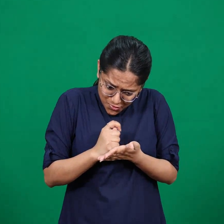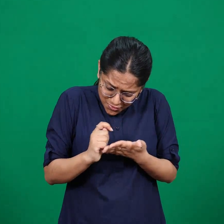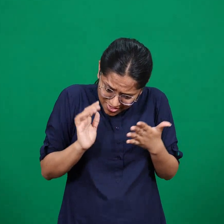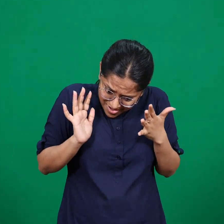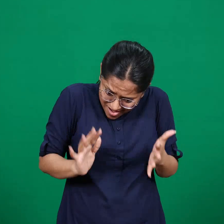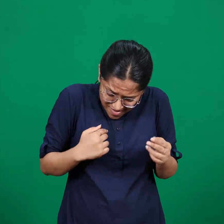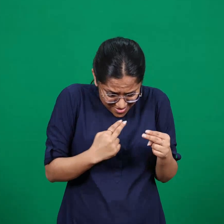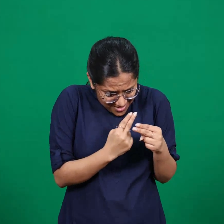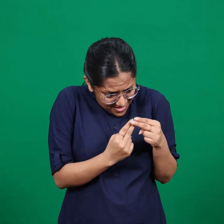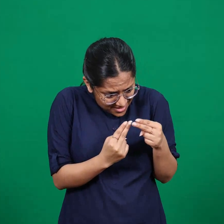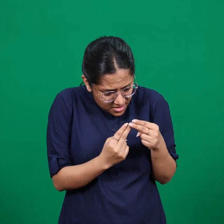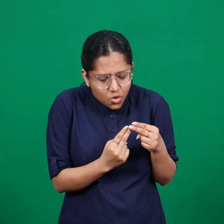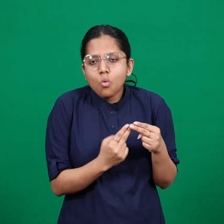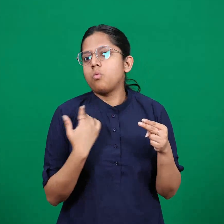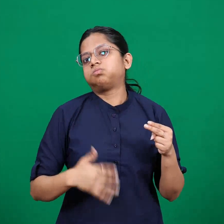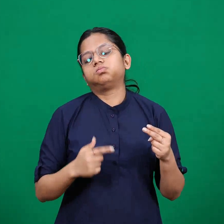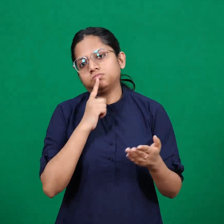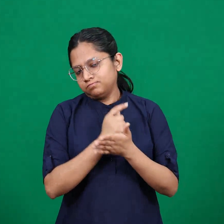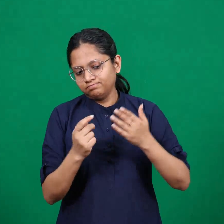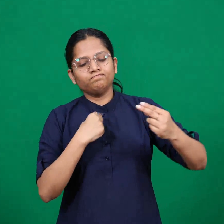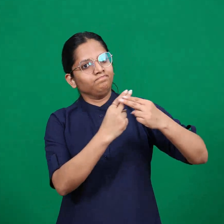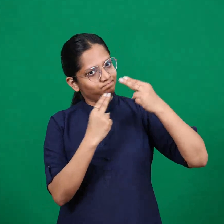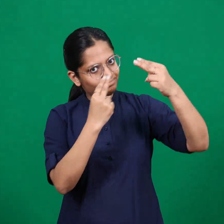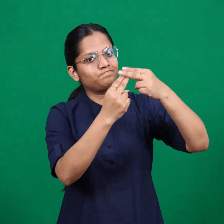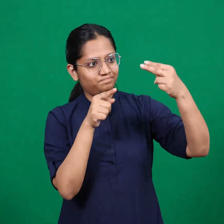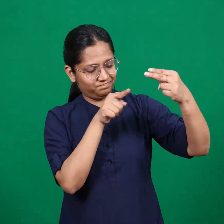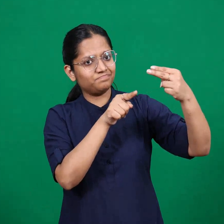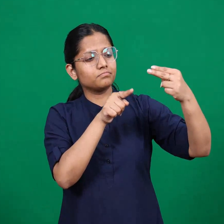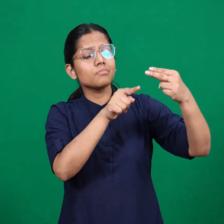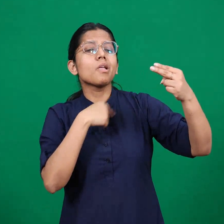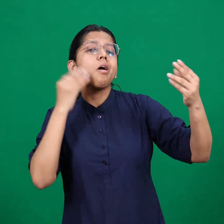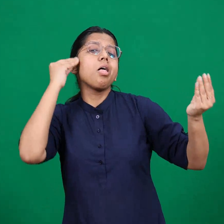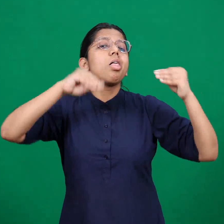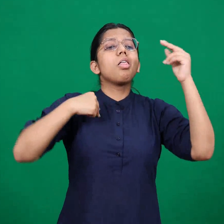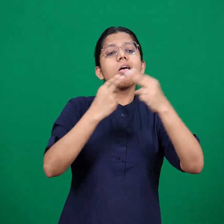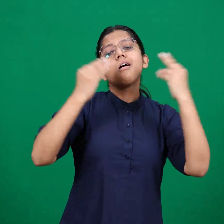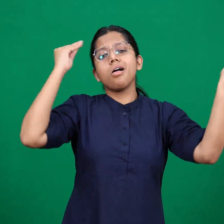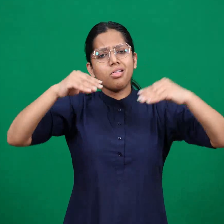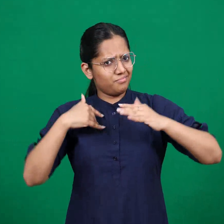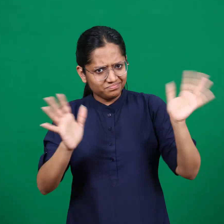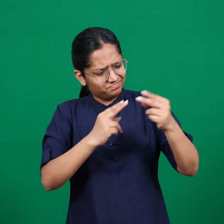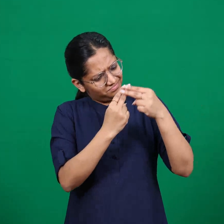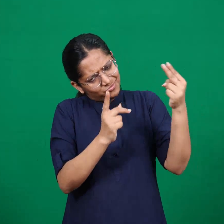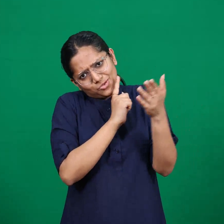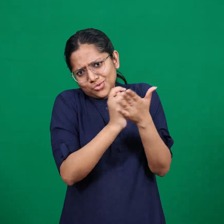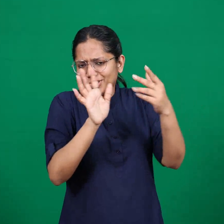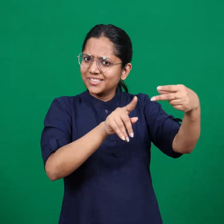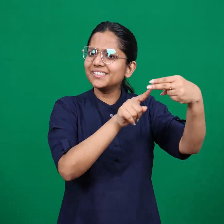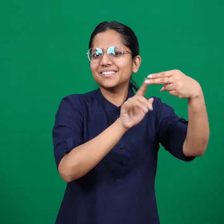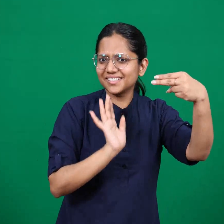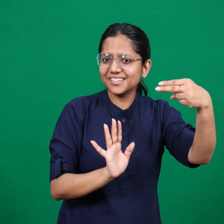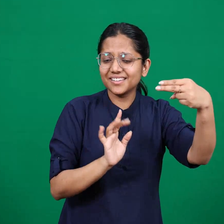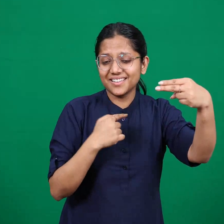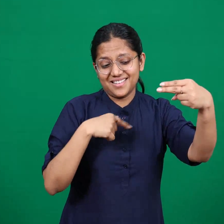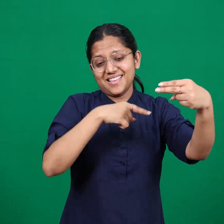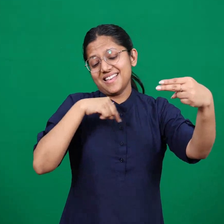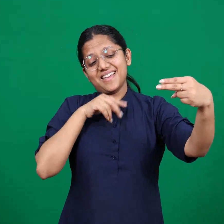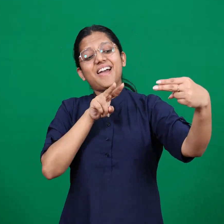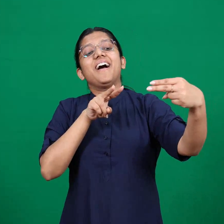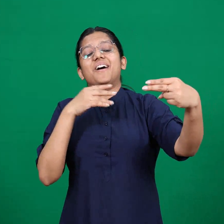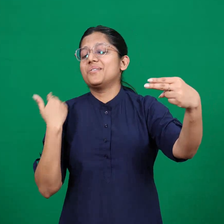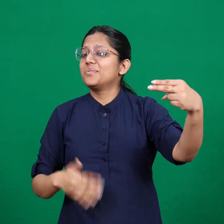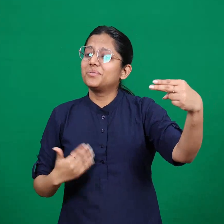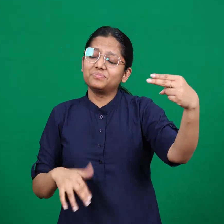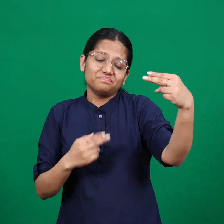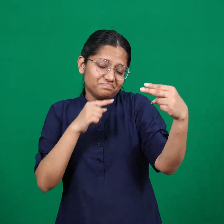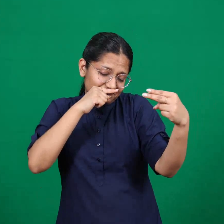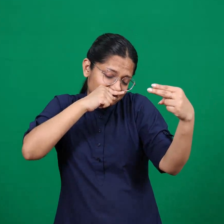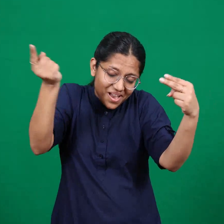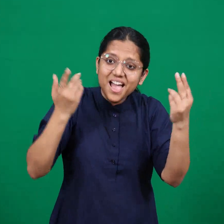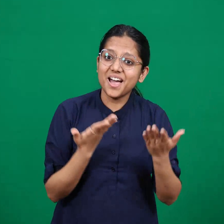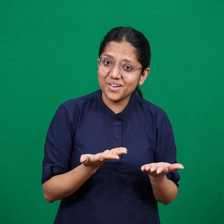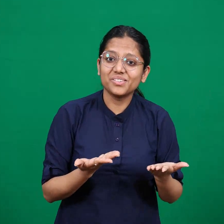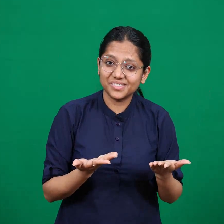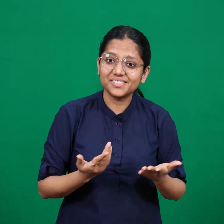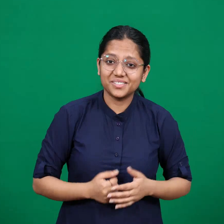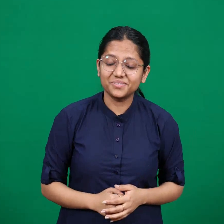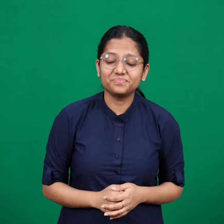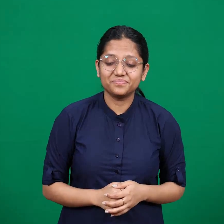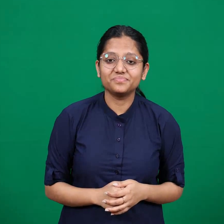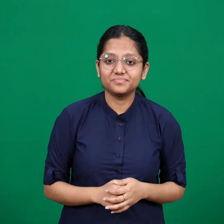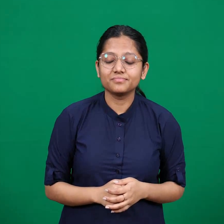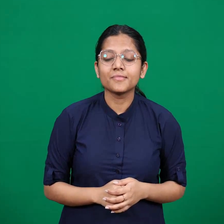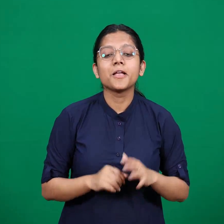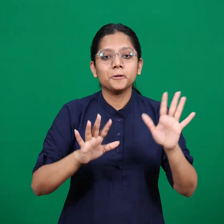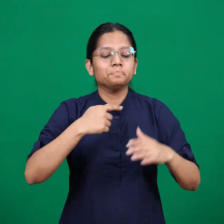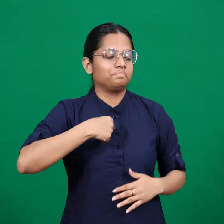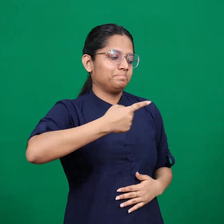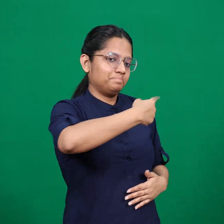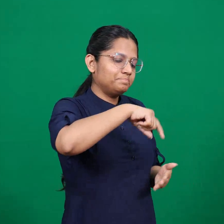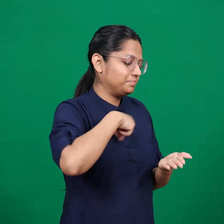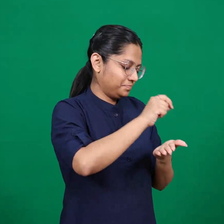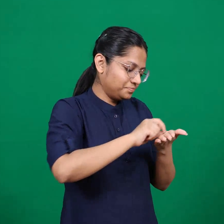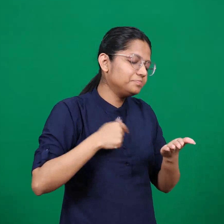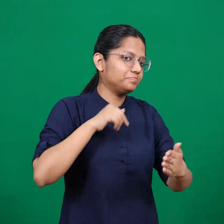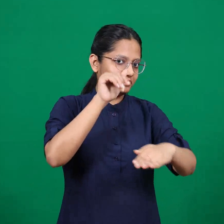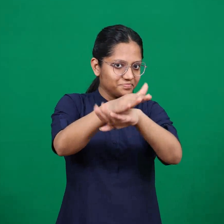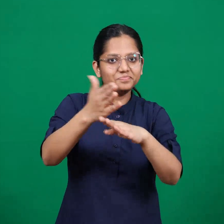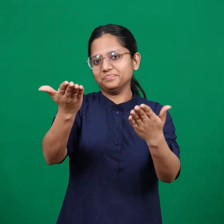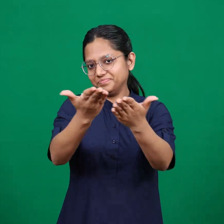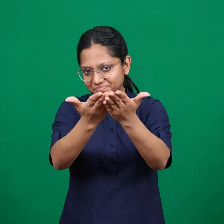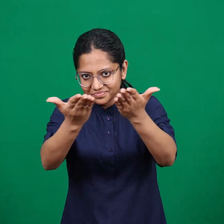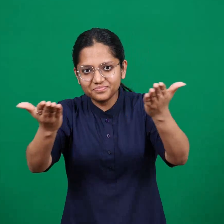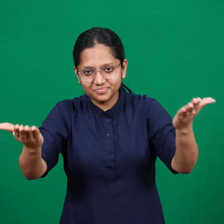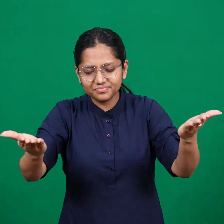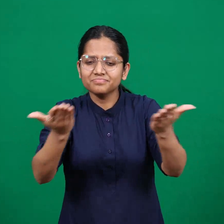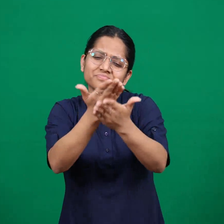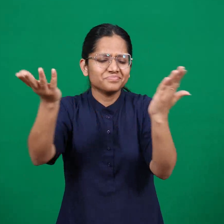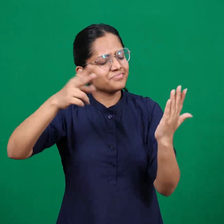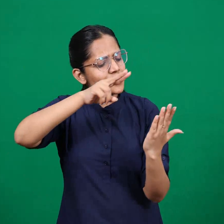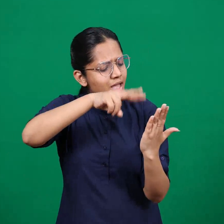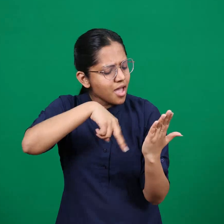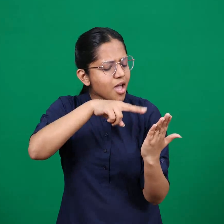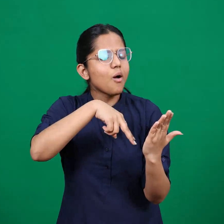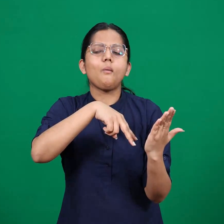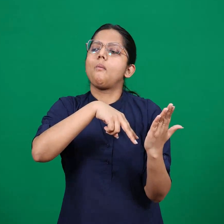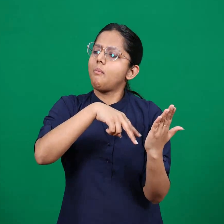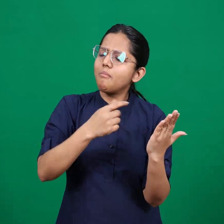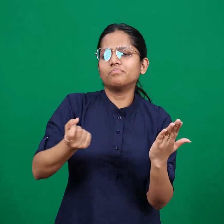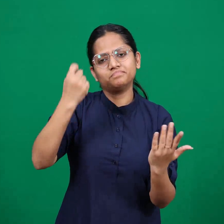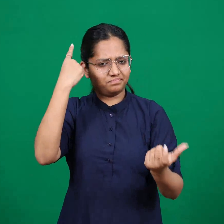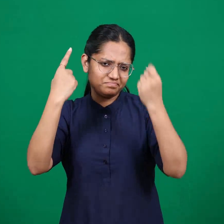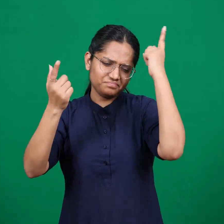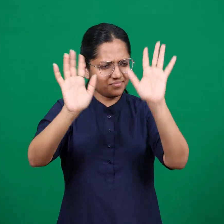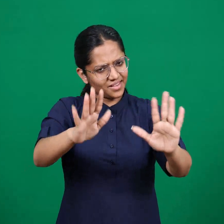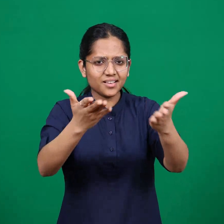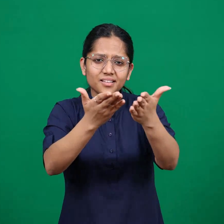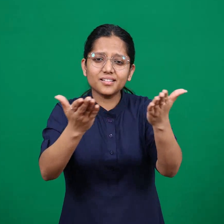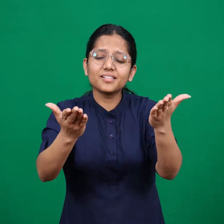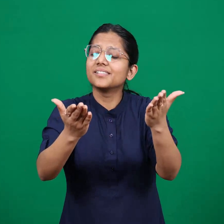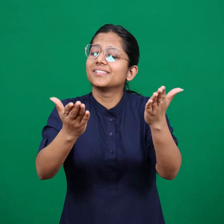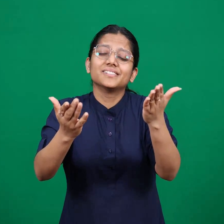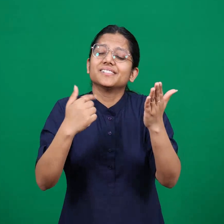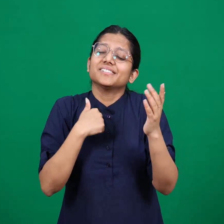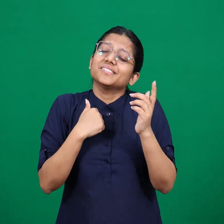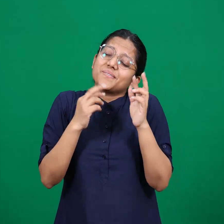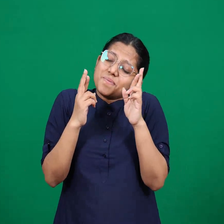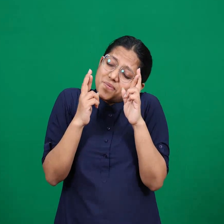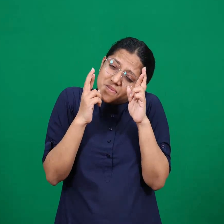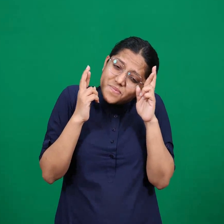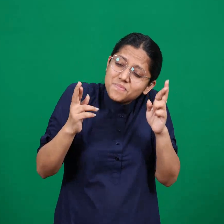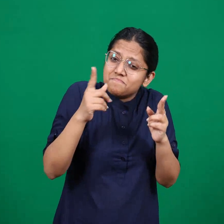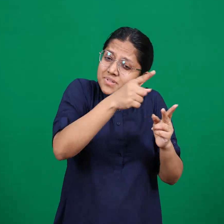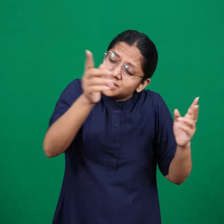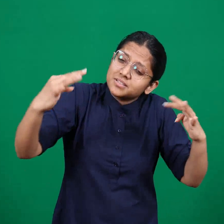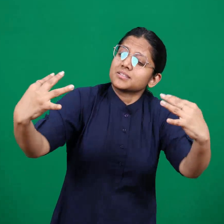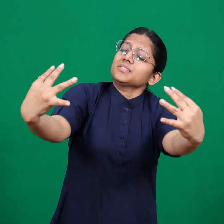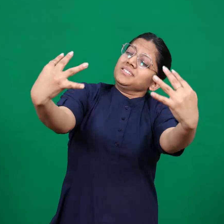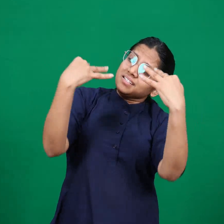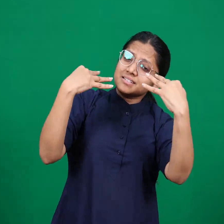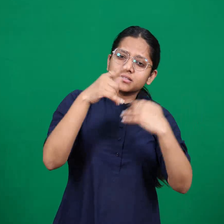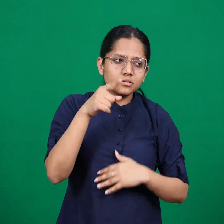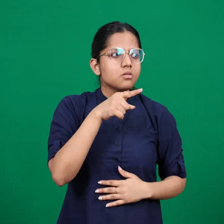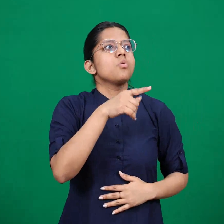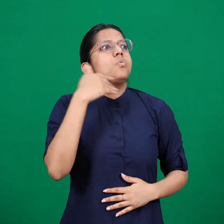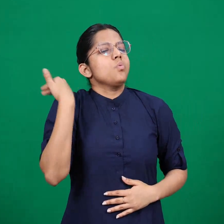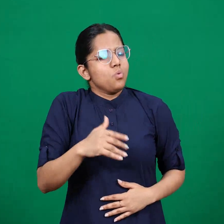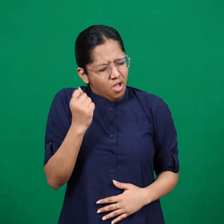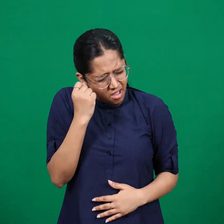For we do not write you anything that is beyond your ability to read and understand.